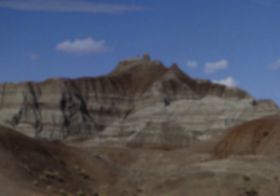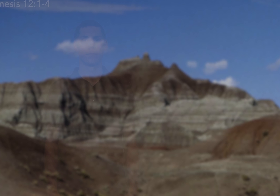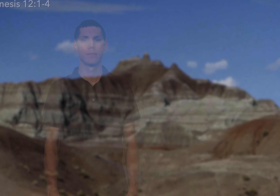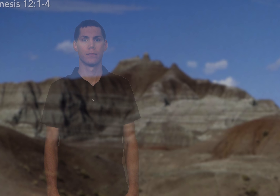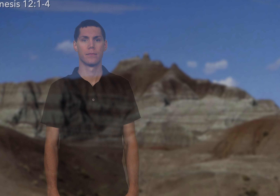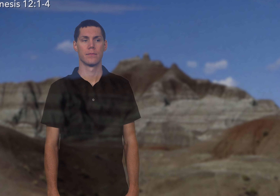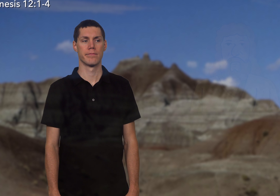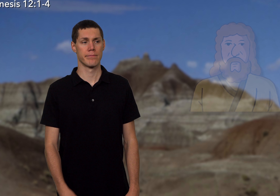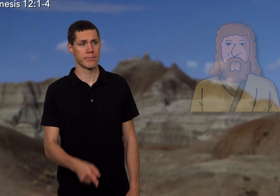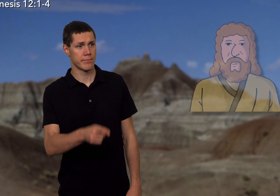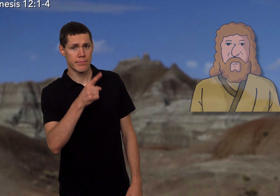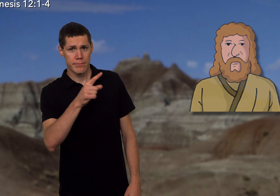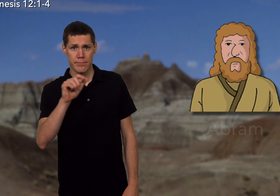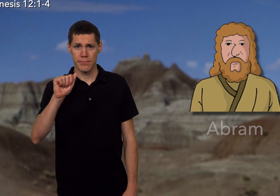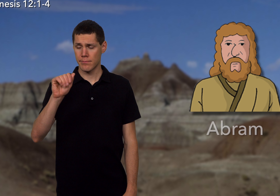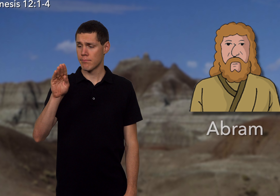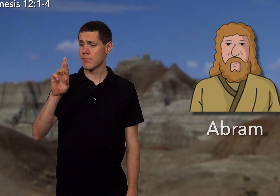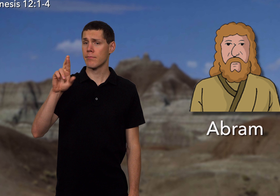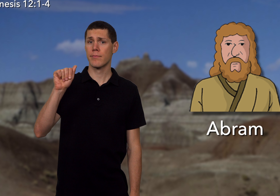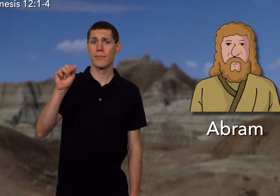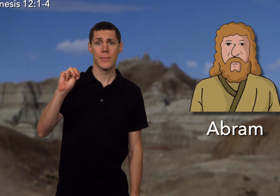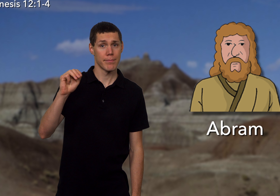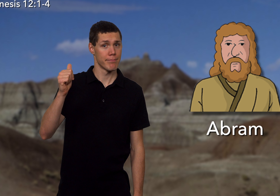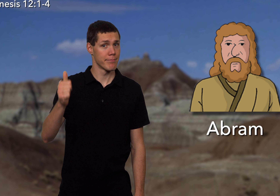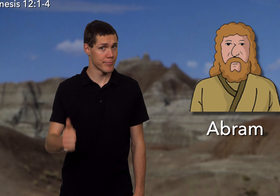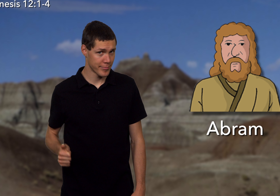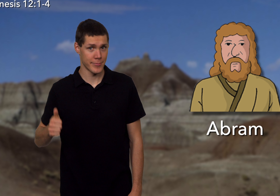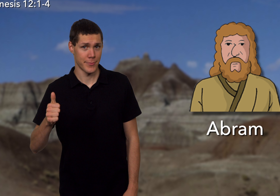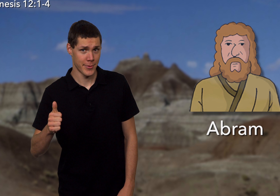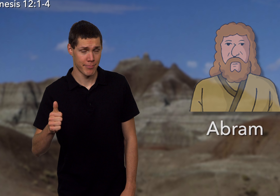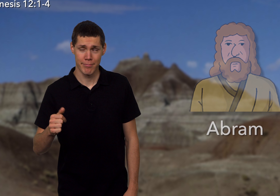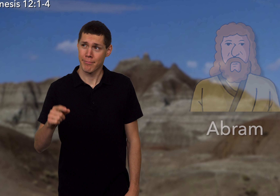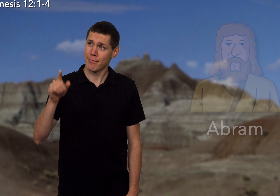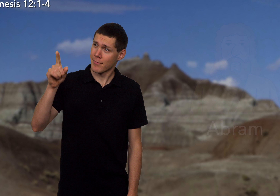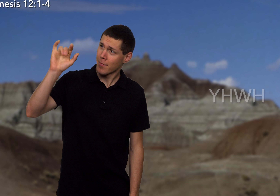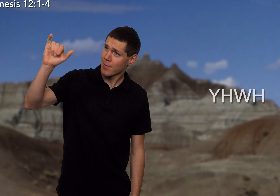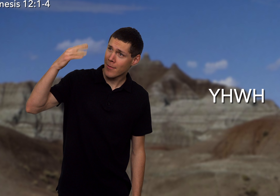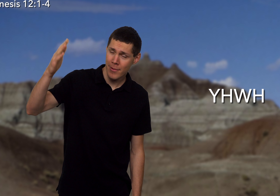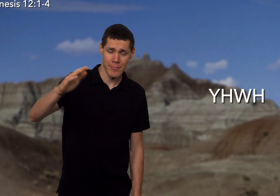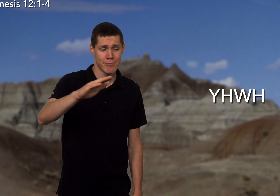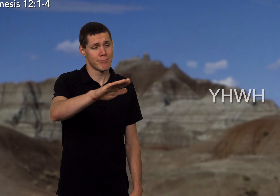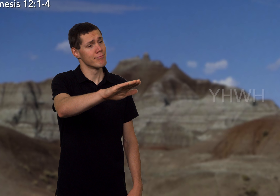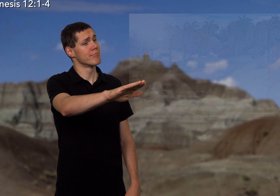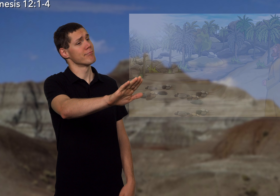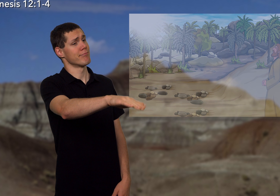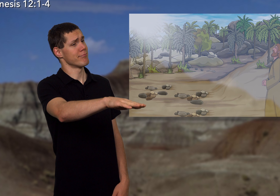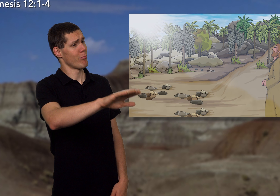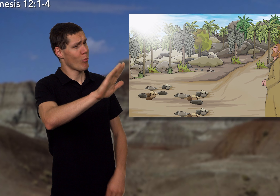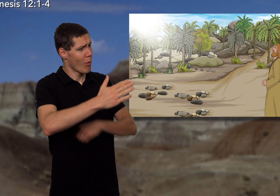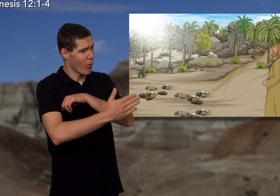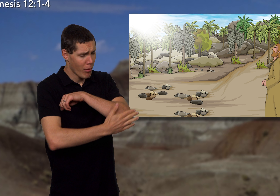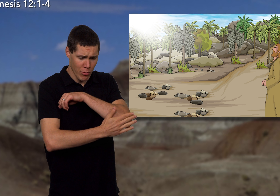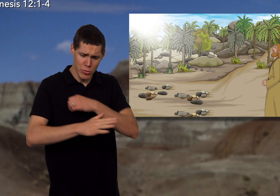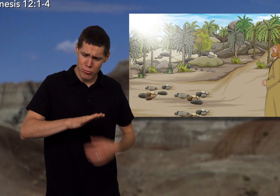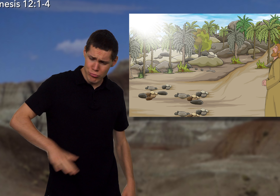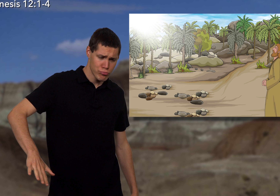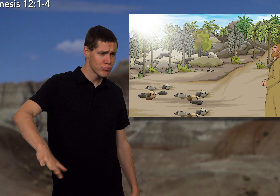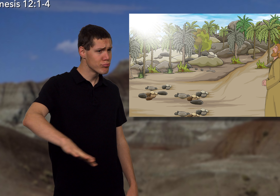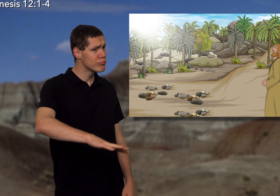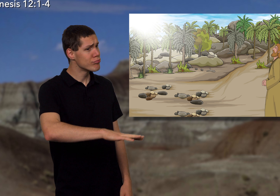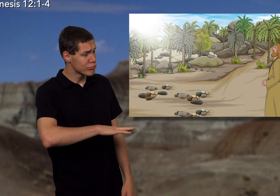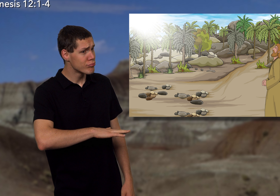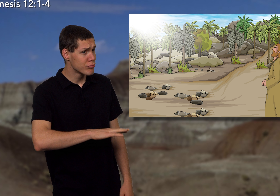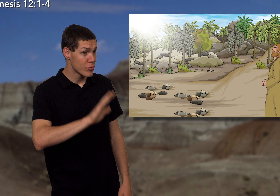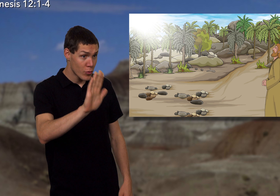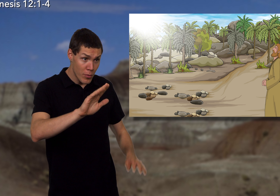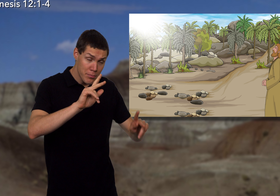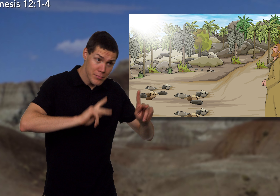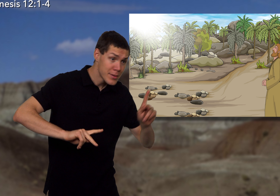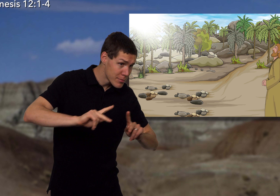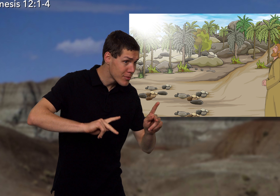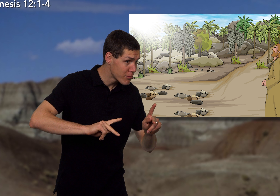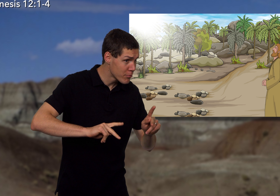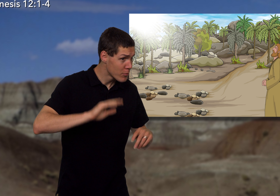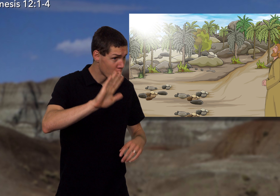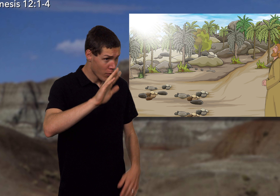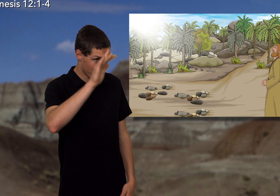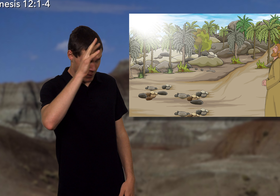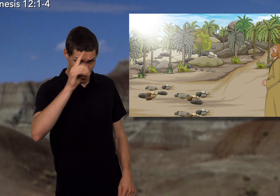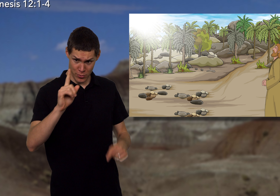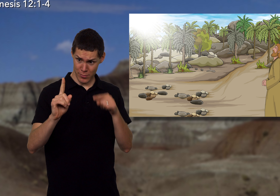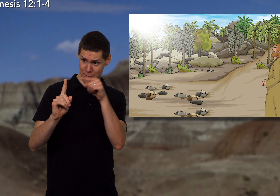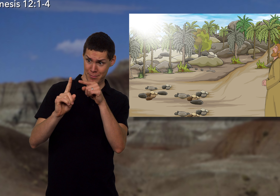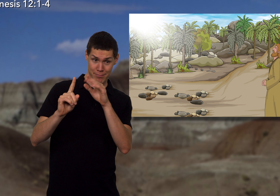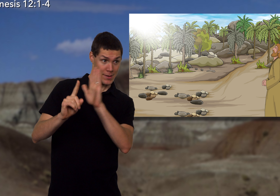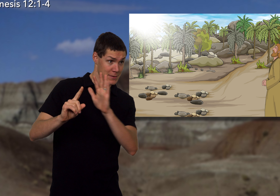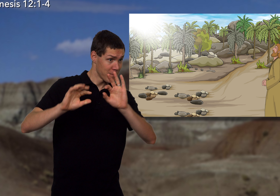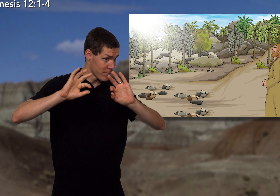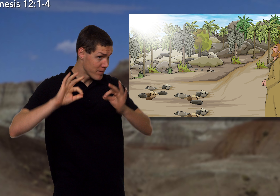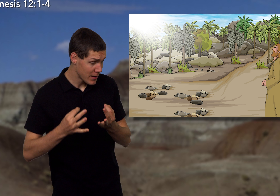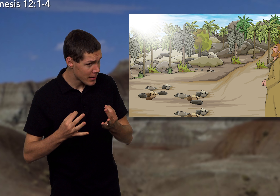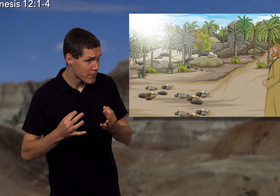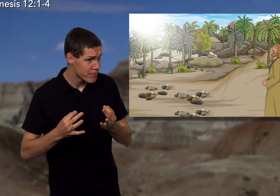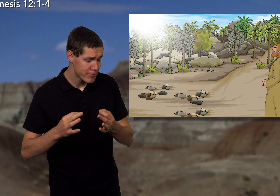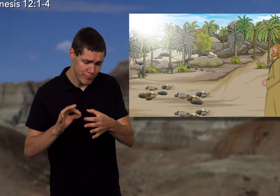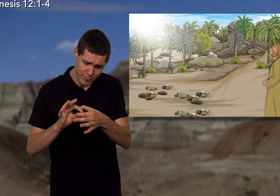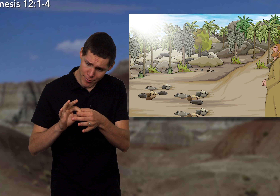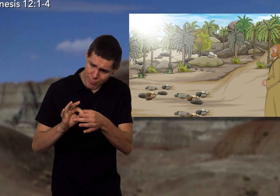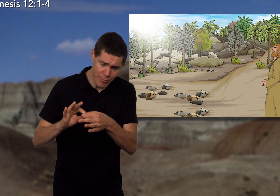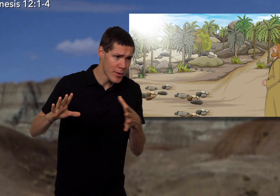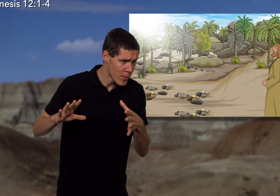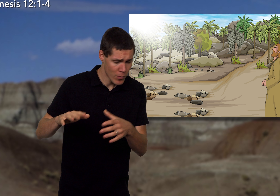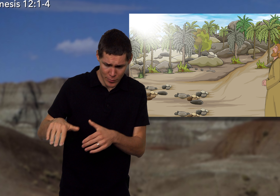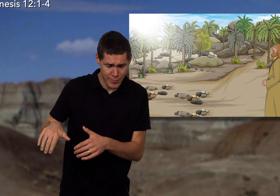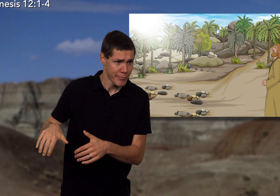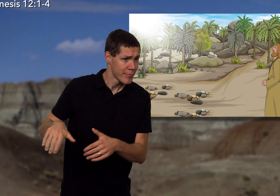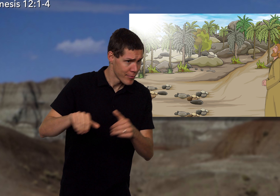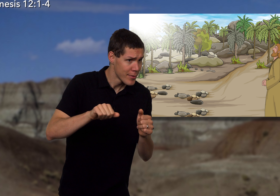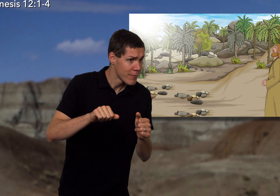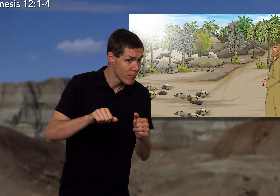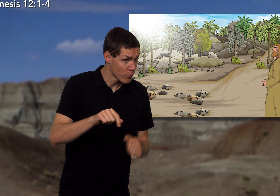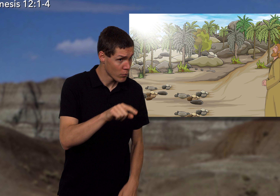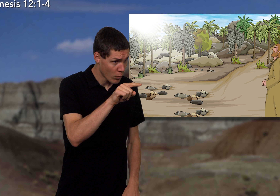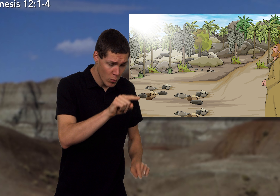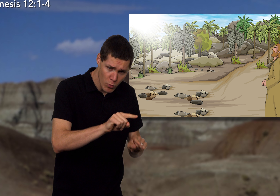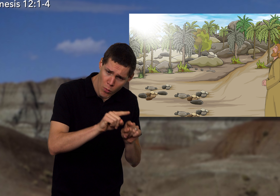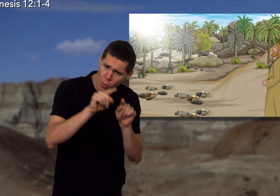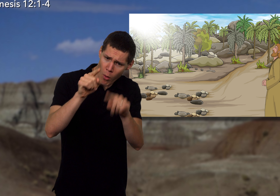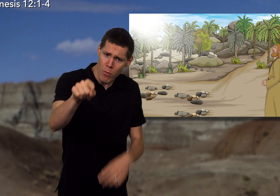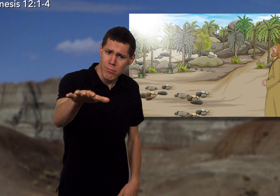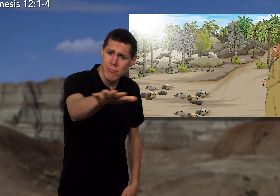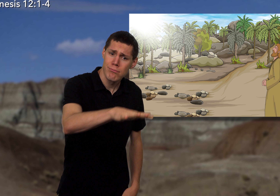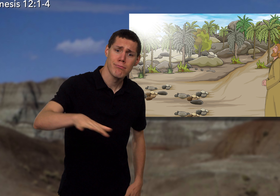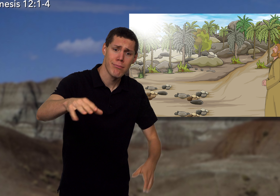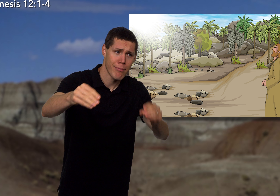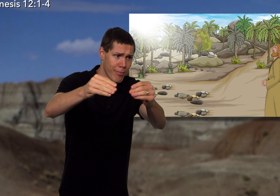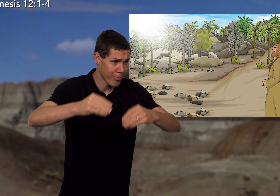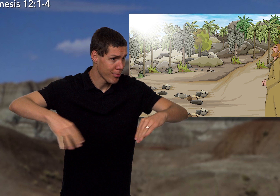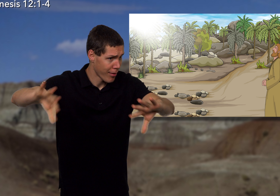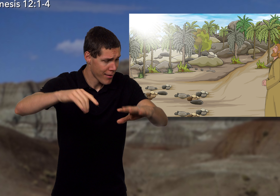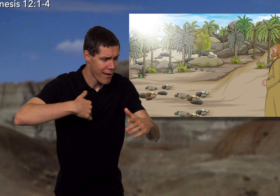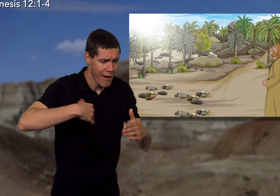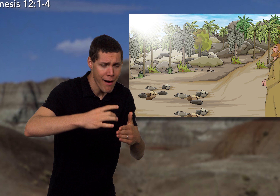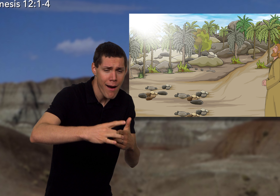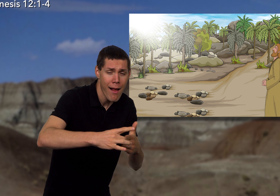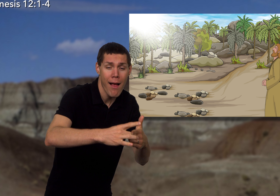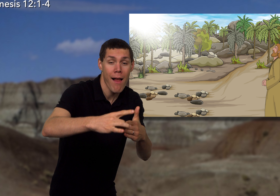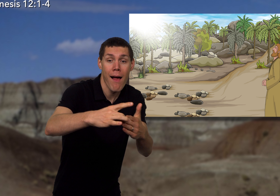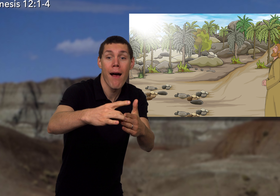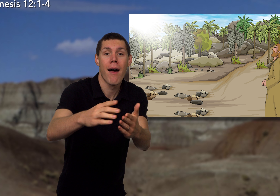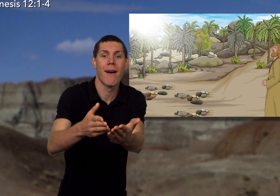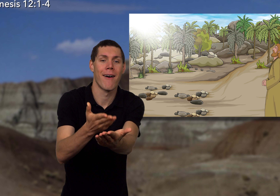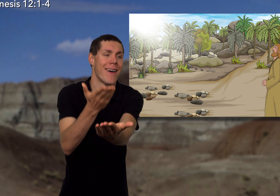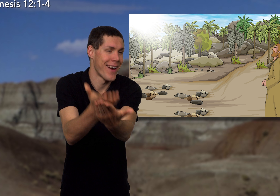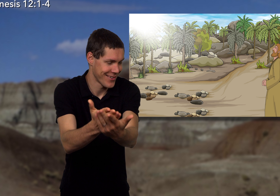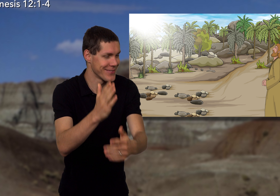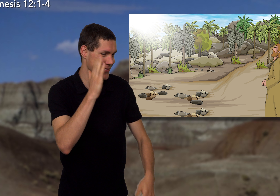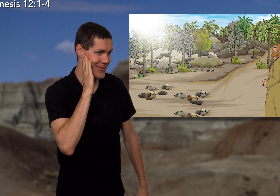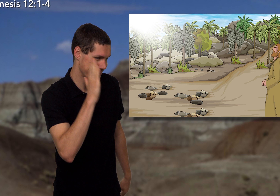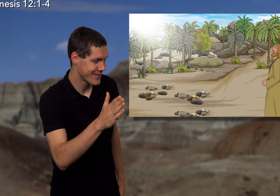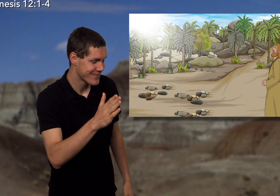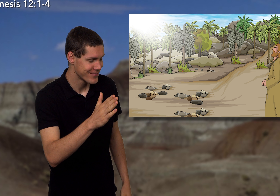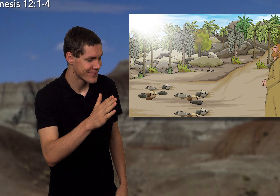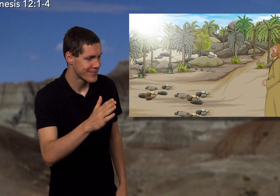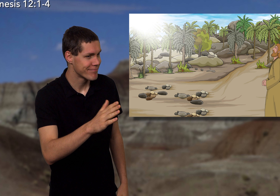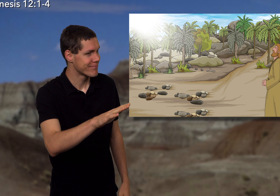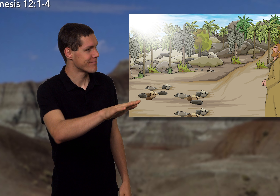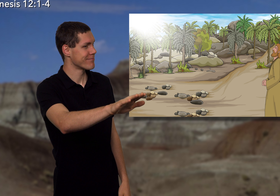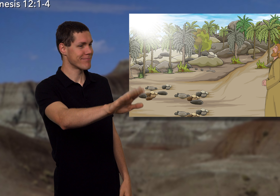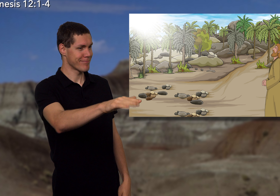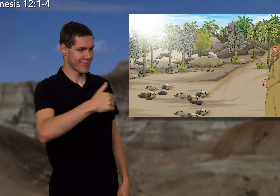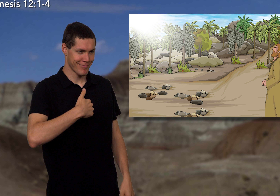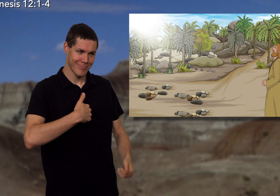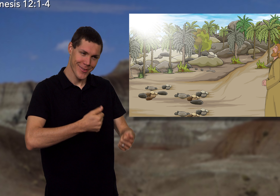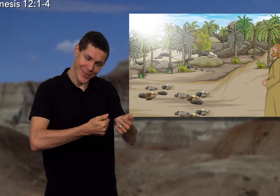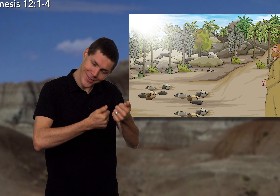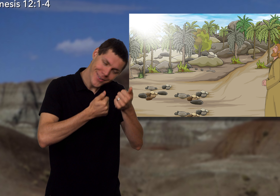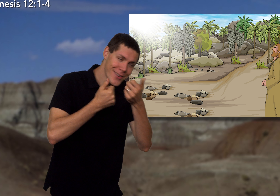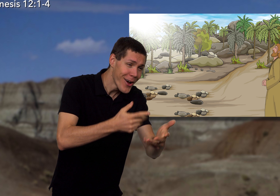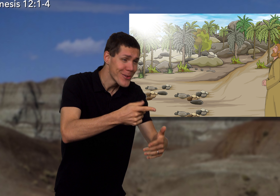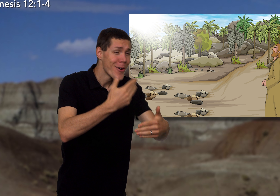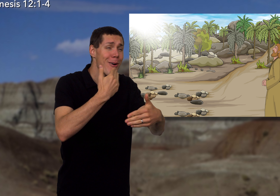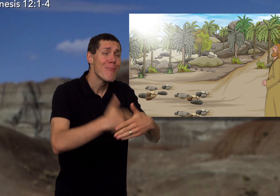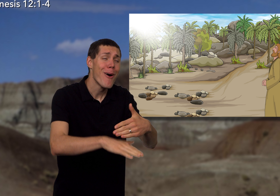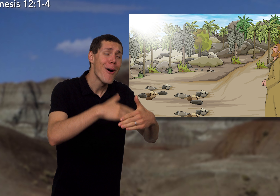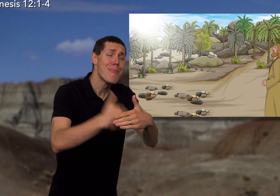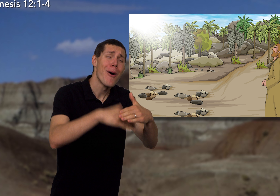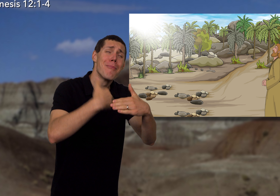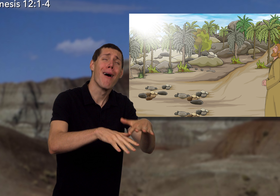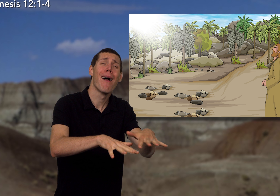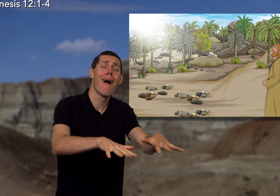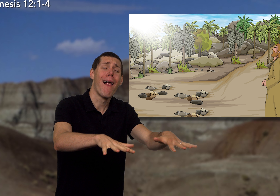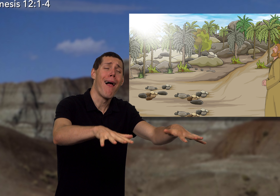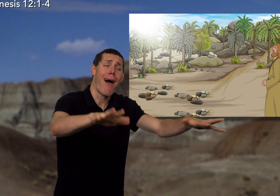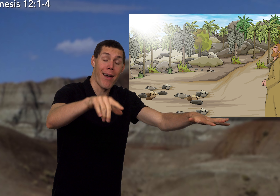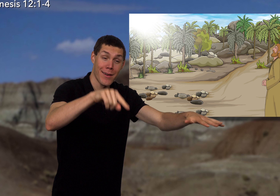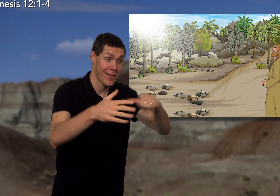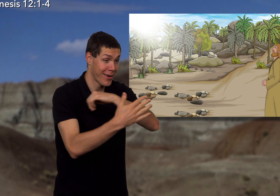Then the LORD said to Abram, “Leave your country, your kindred, and your father’s household, and go to the land I will show you.